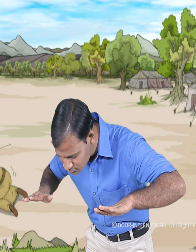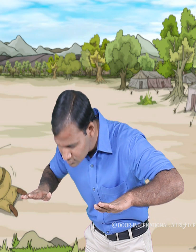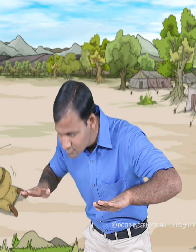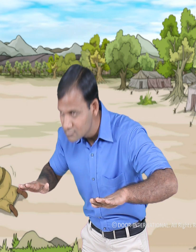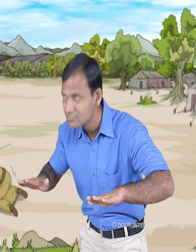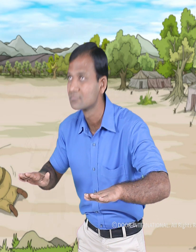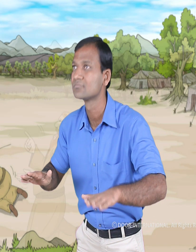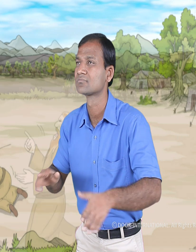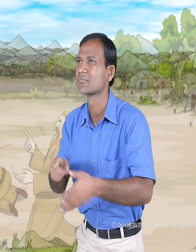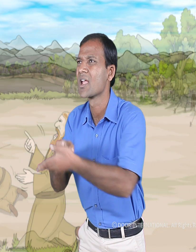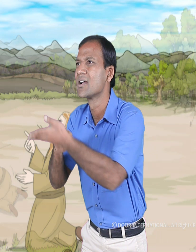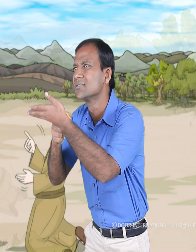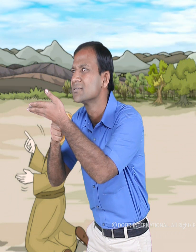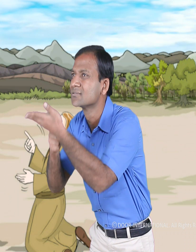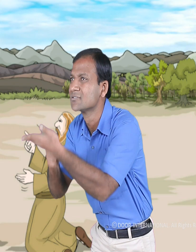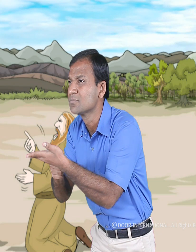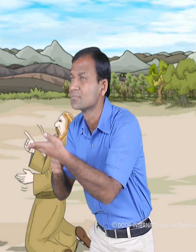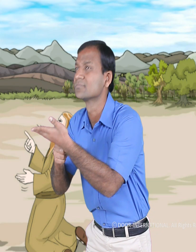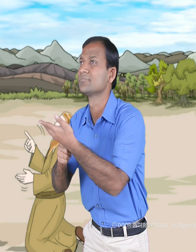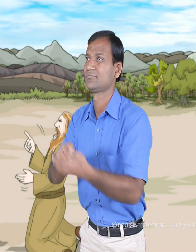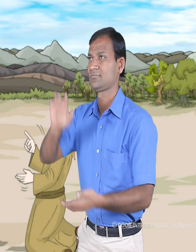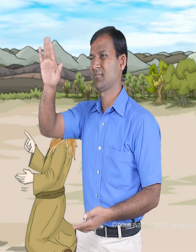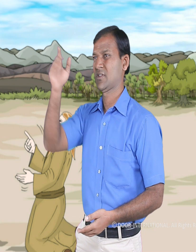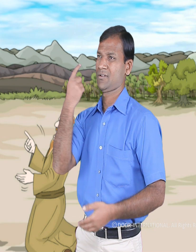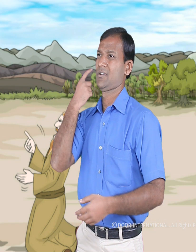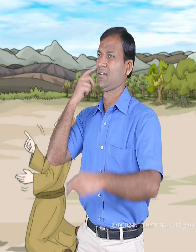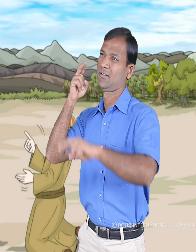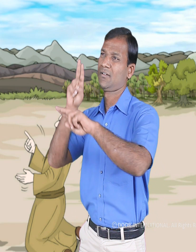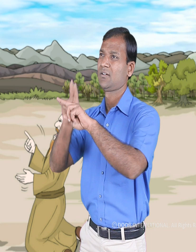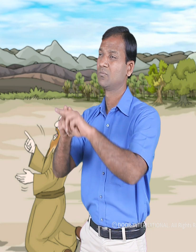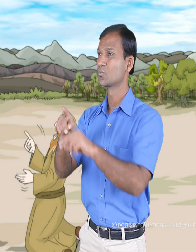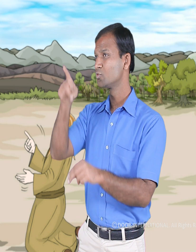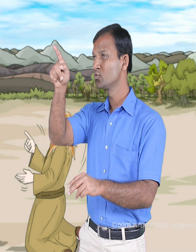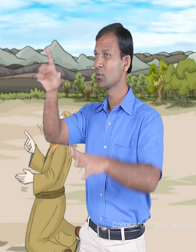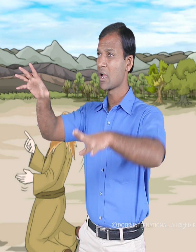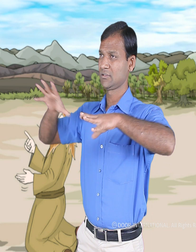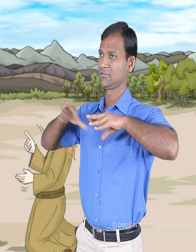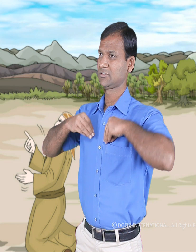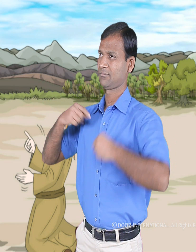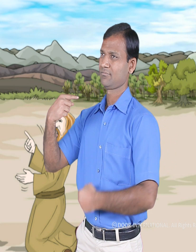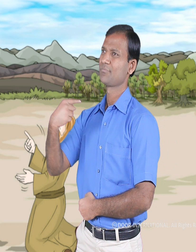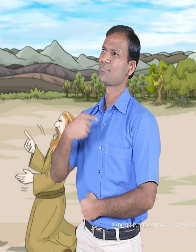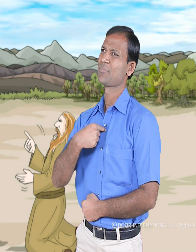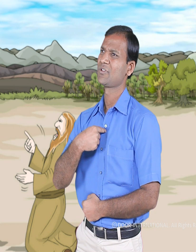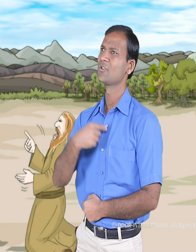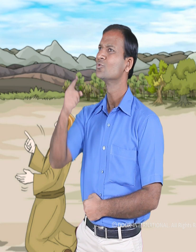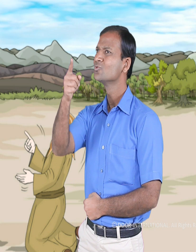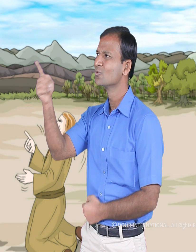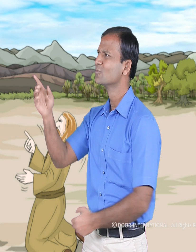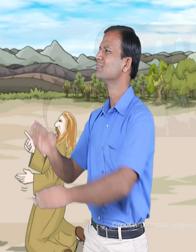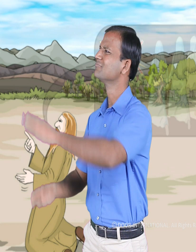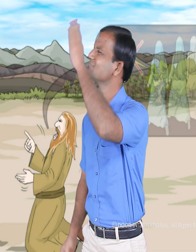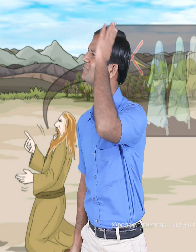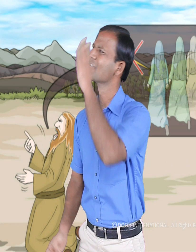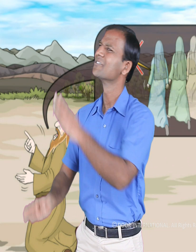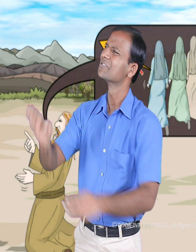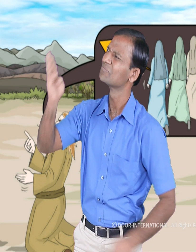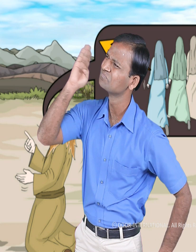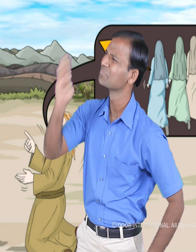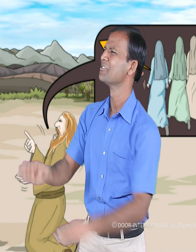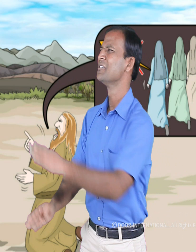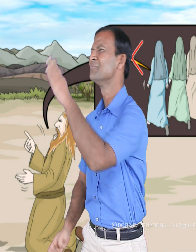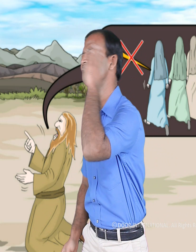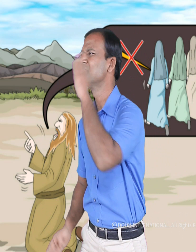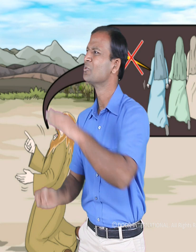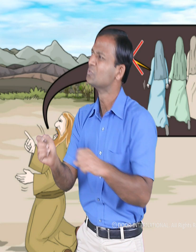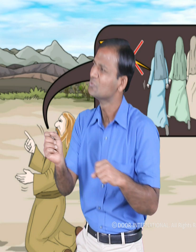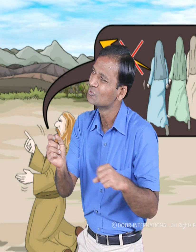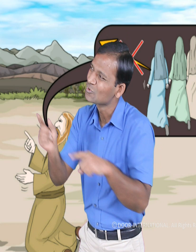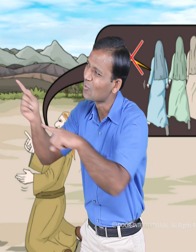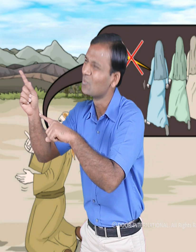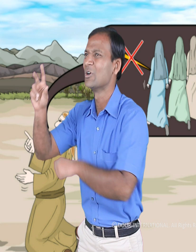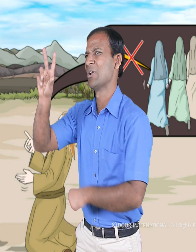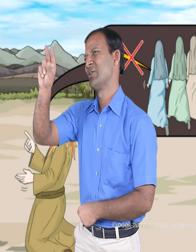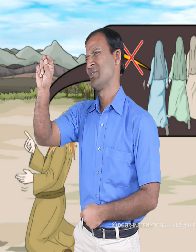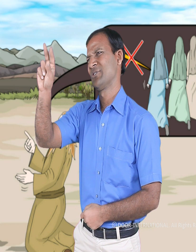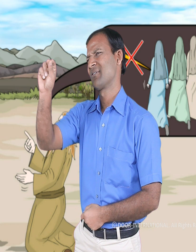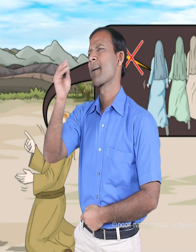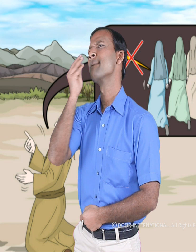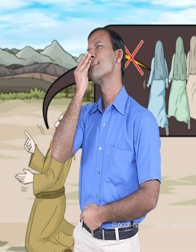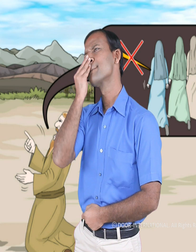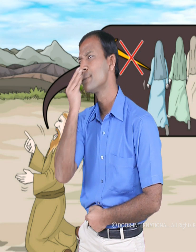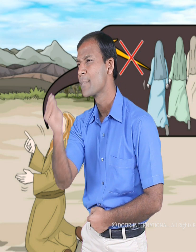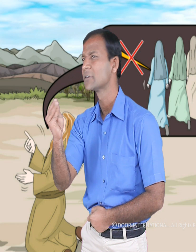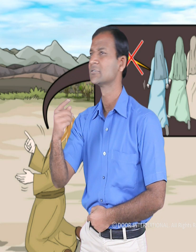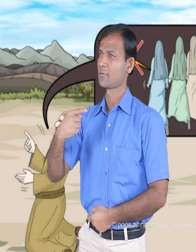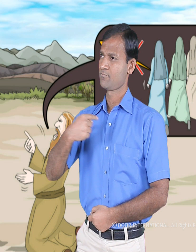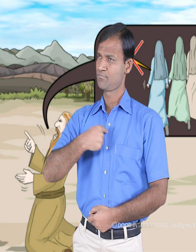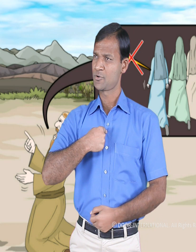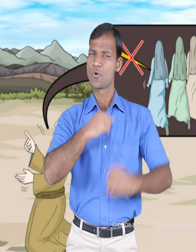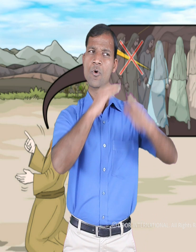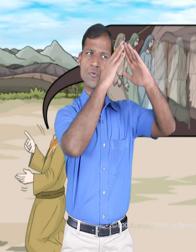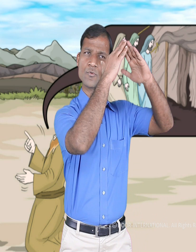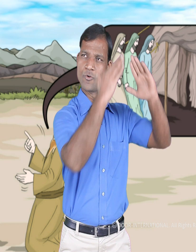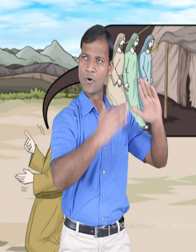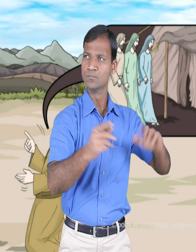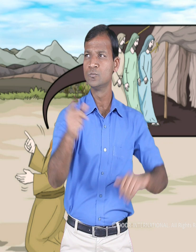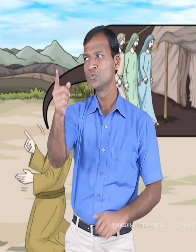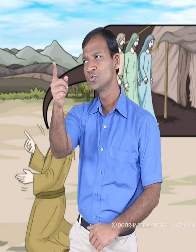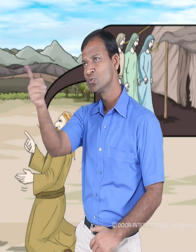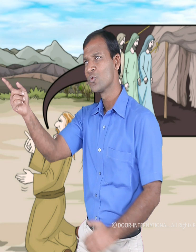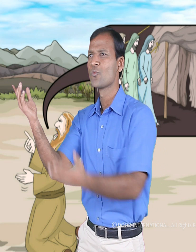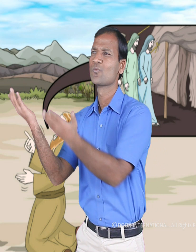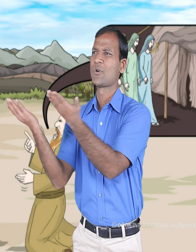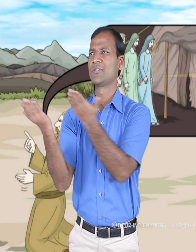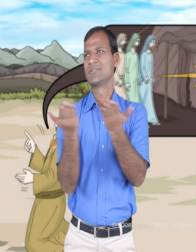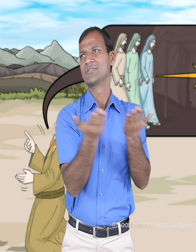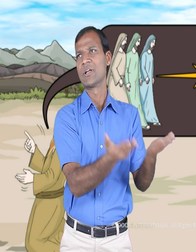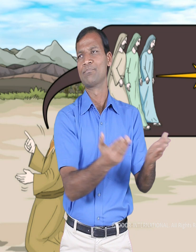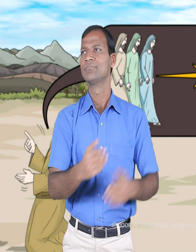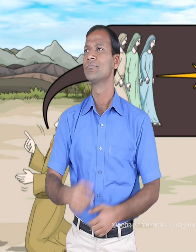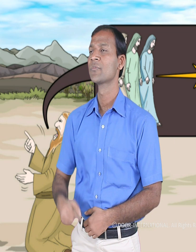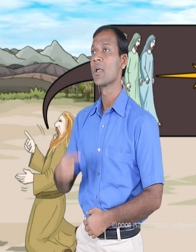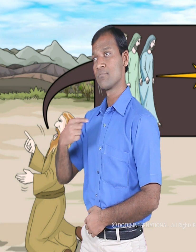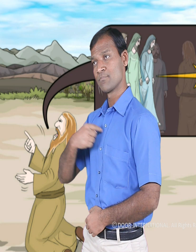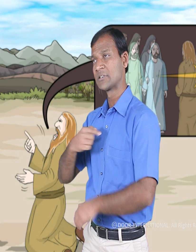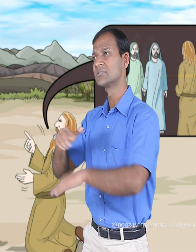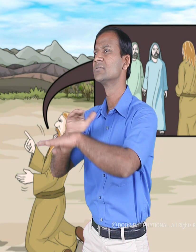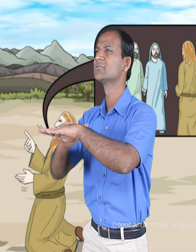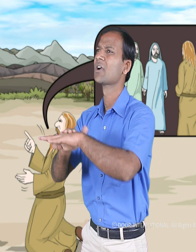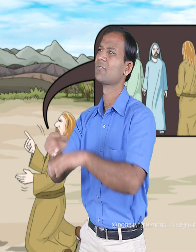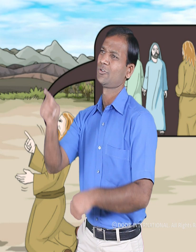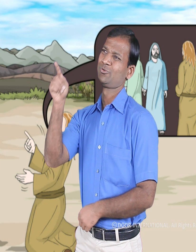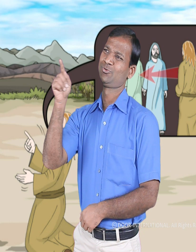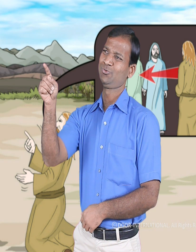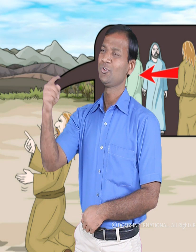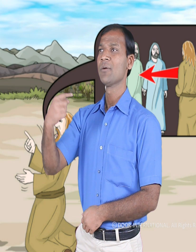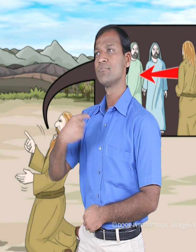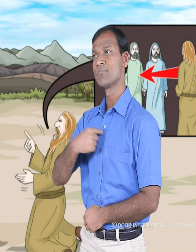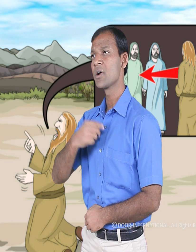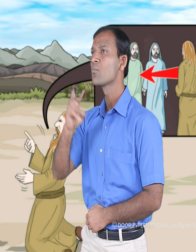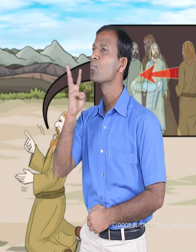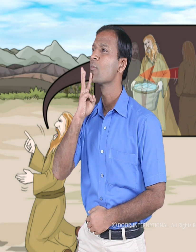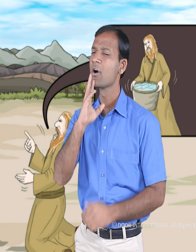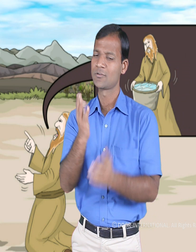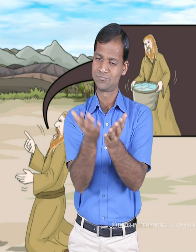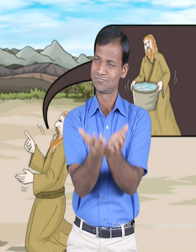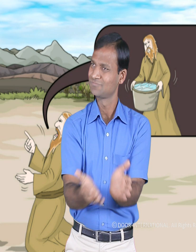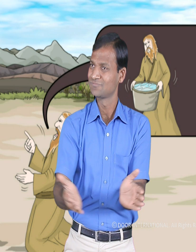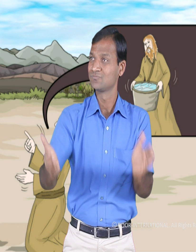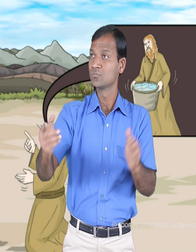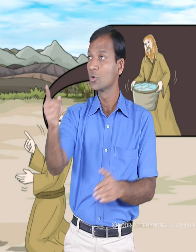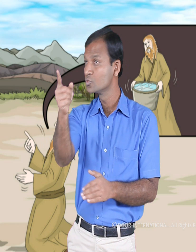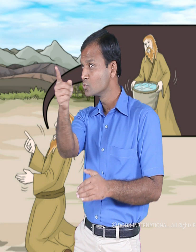“My lord,” said Abraham, “if I have found favor in your sight, please do not pass your servant by.